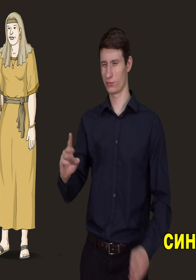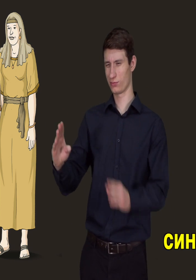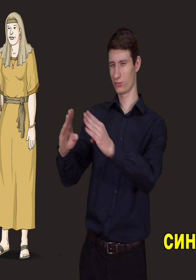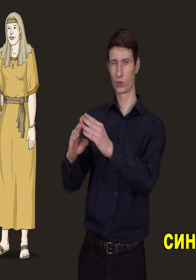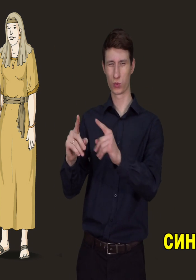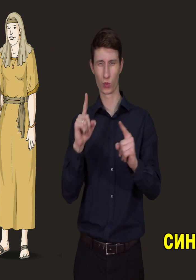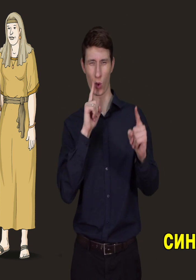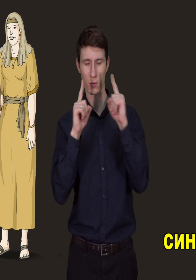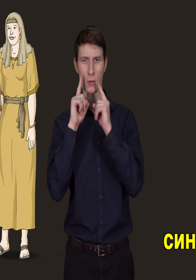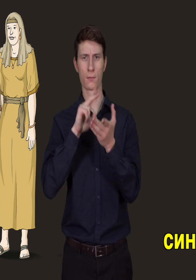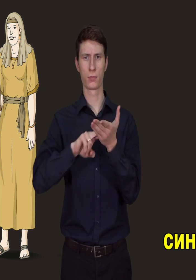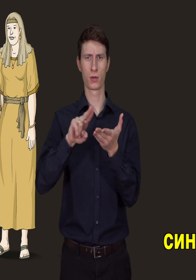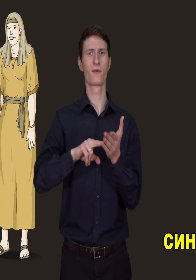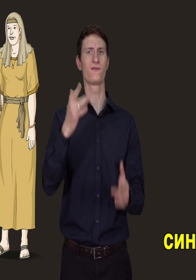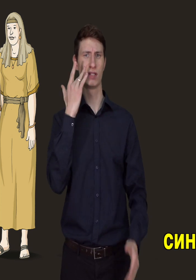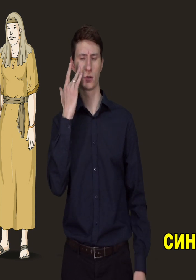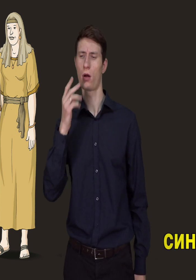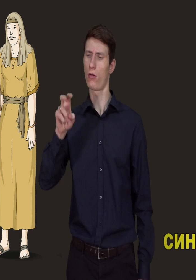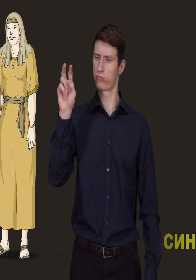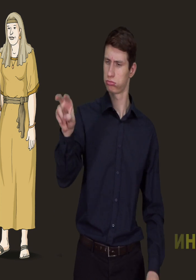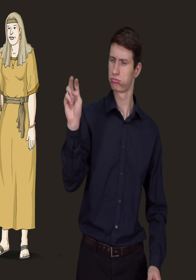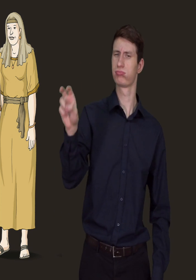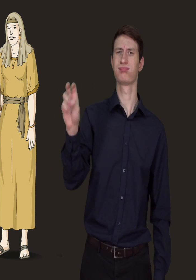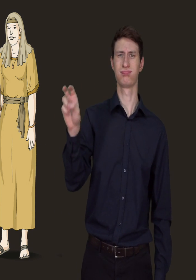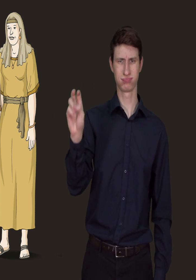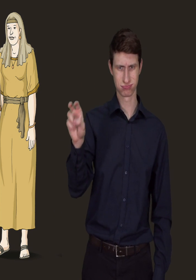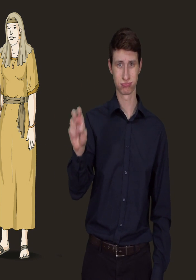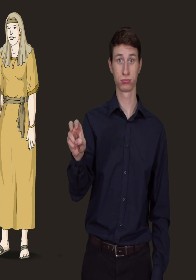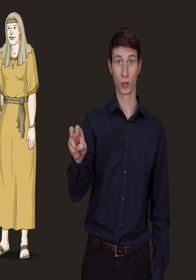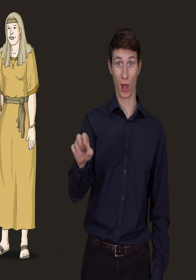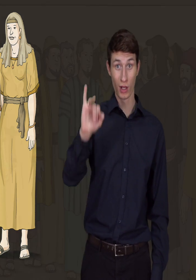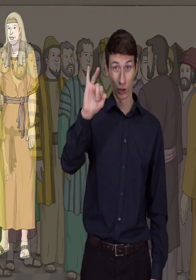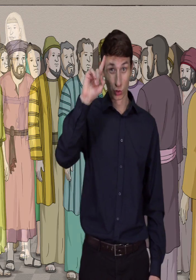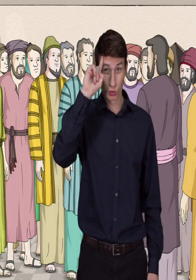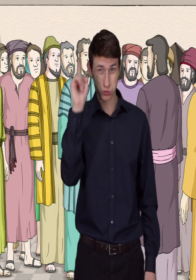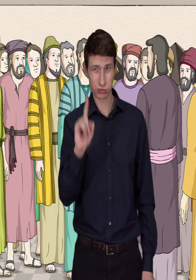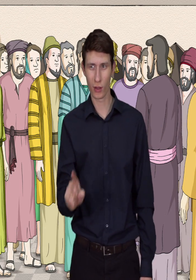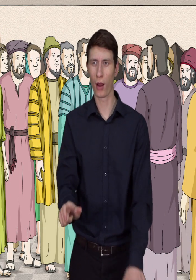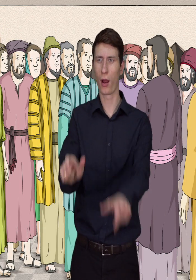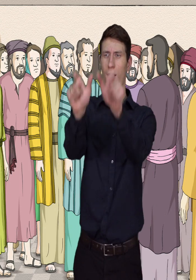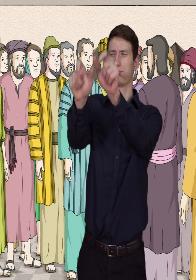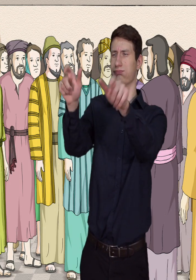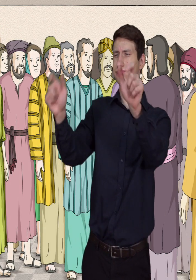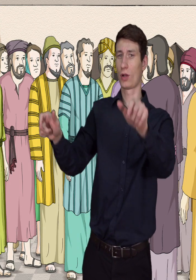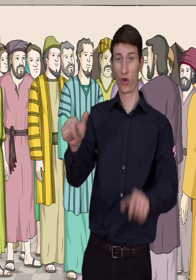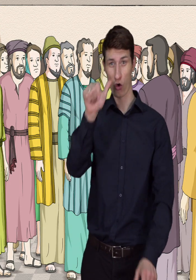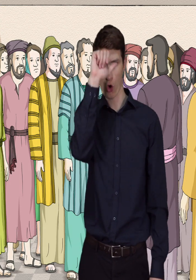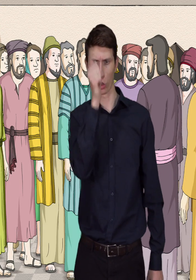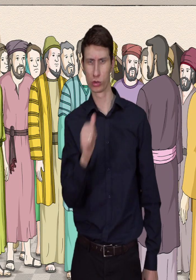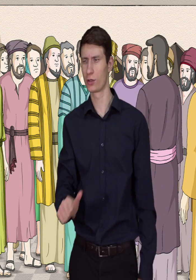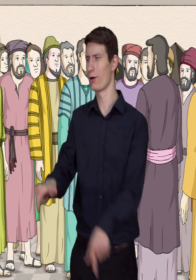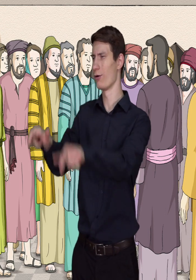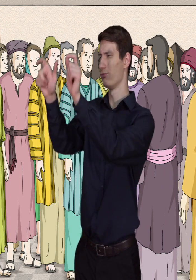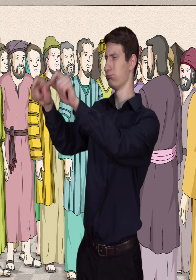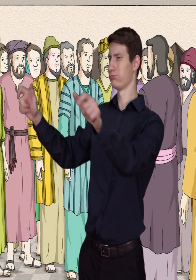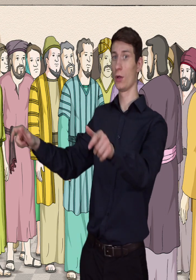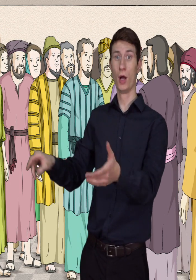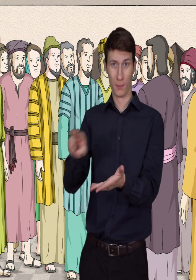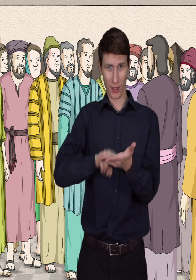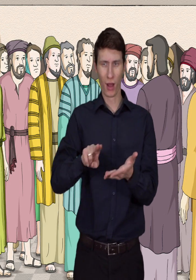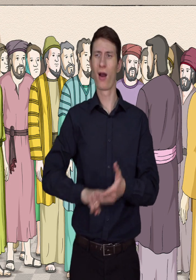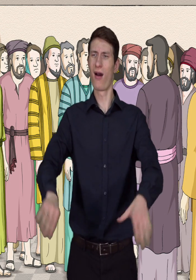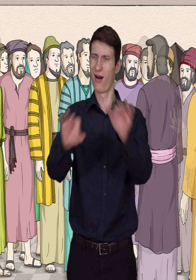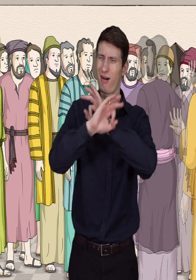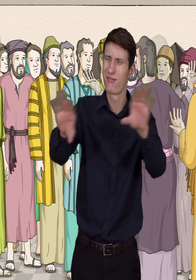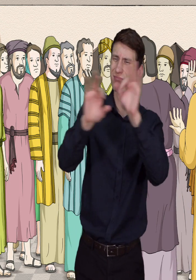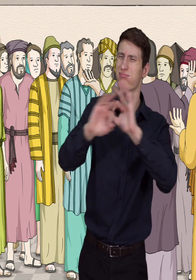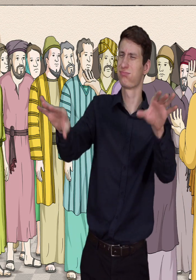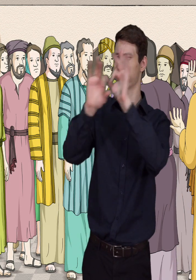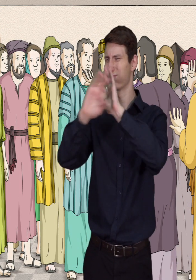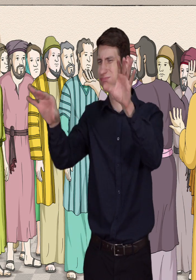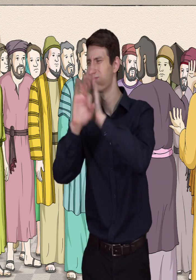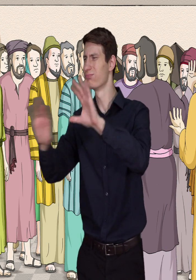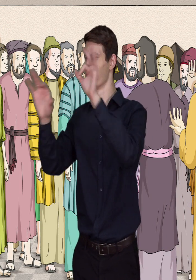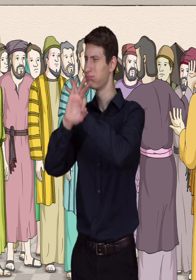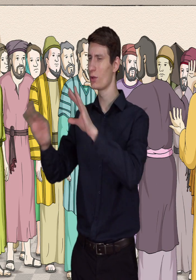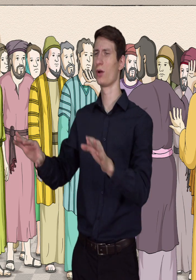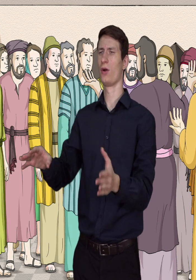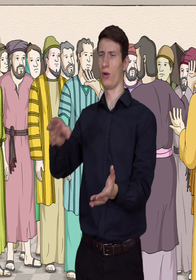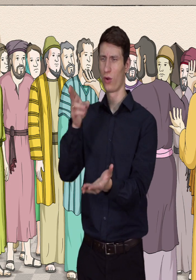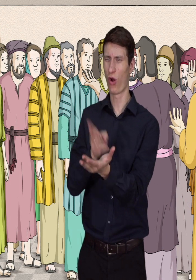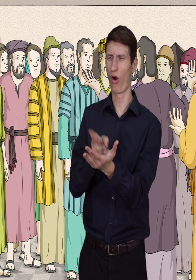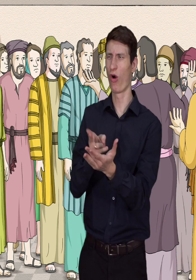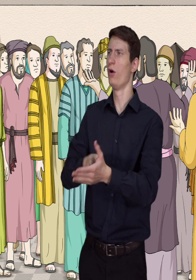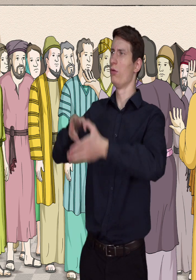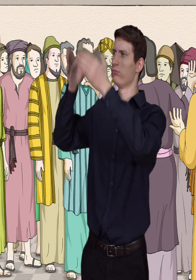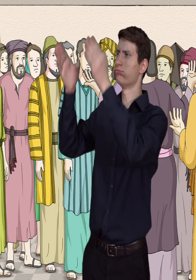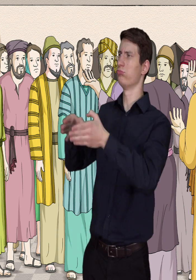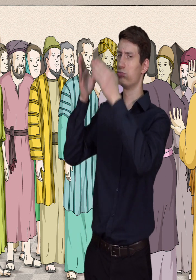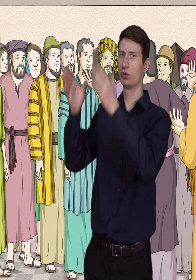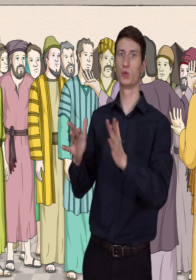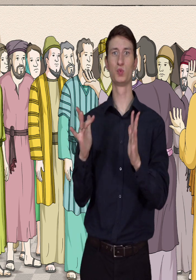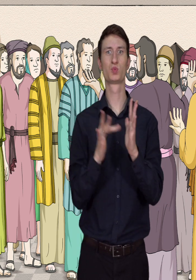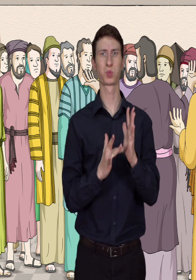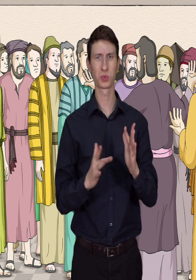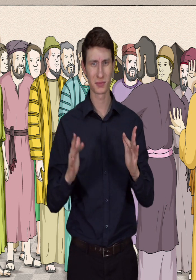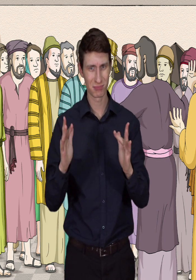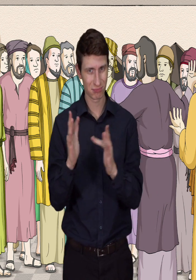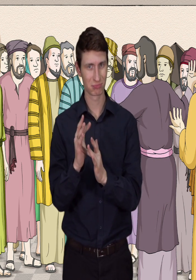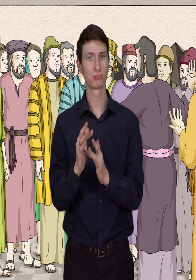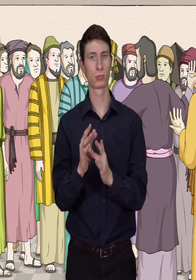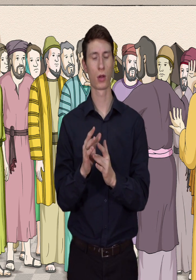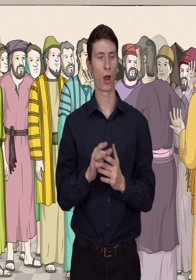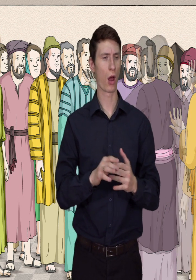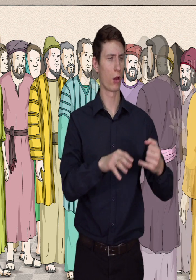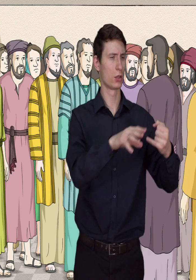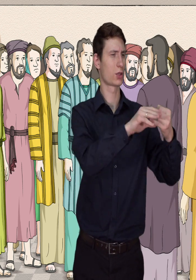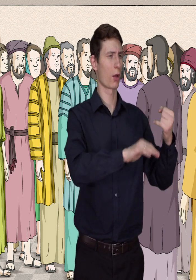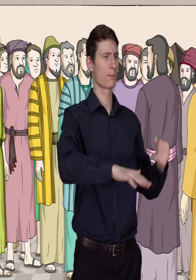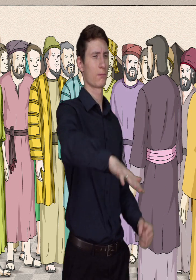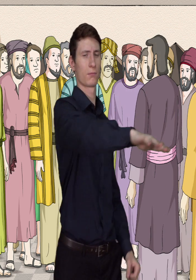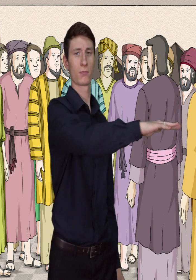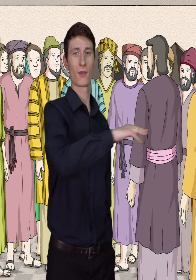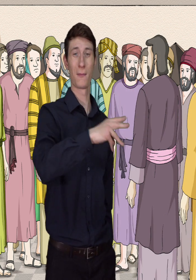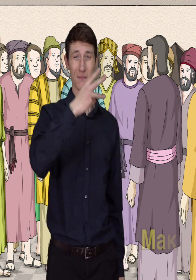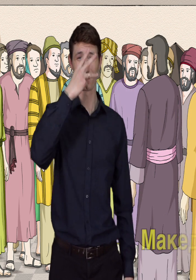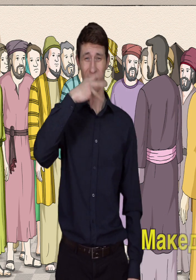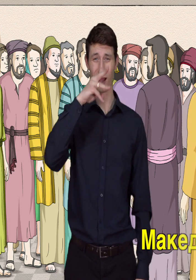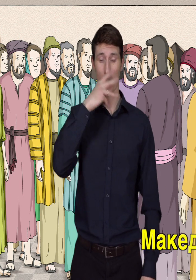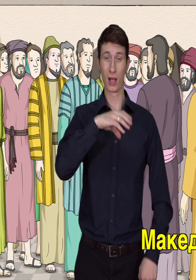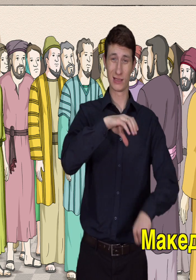Every Sabbath he reasoned in the synagogue, trying to persuade Jews and Greeks alike.